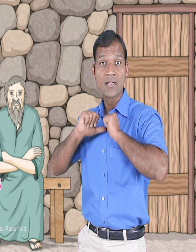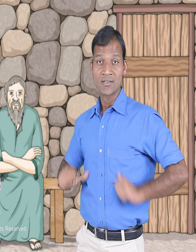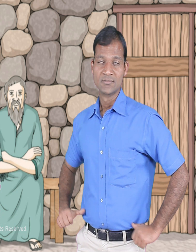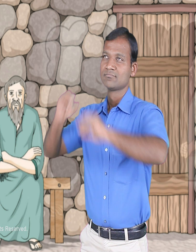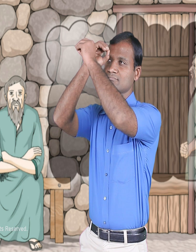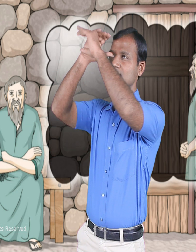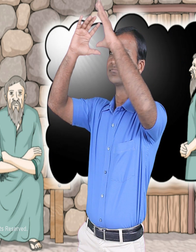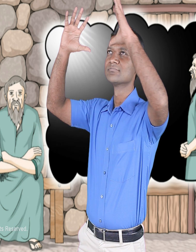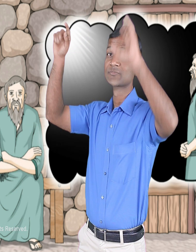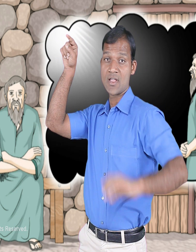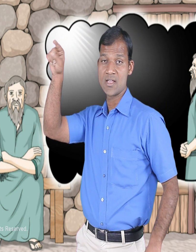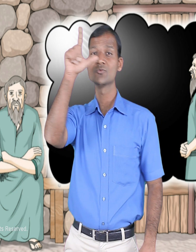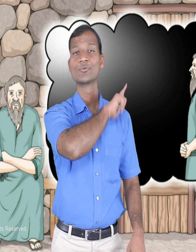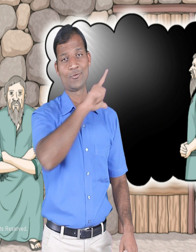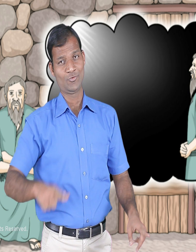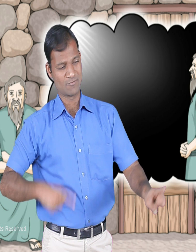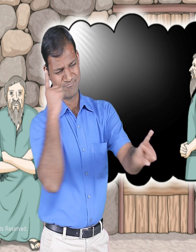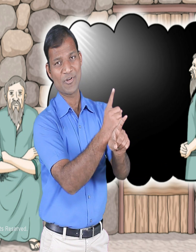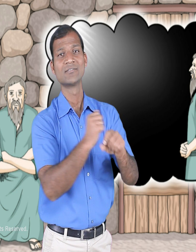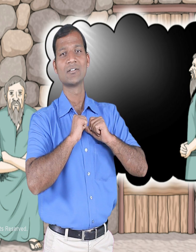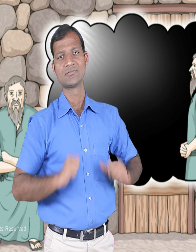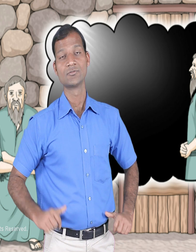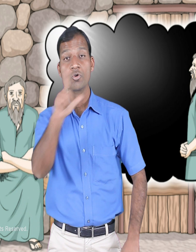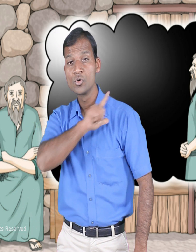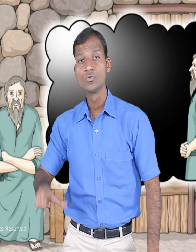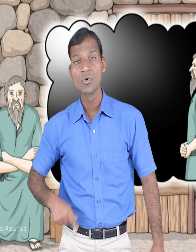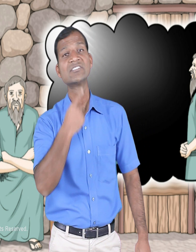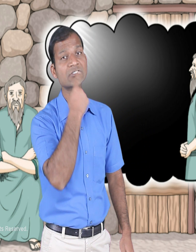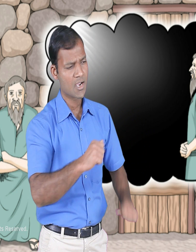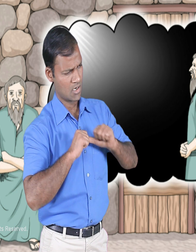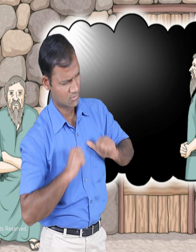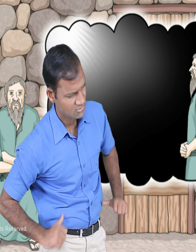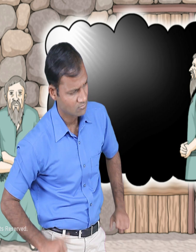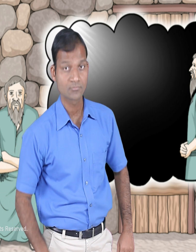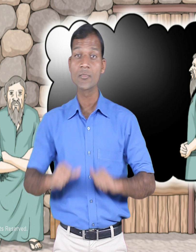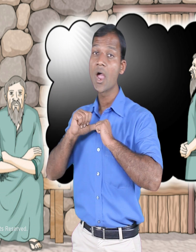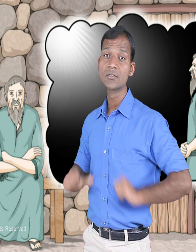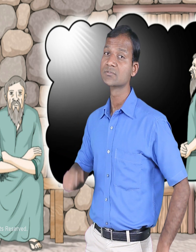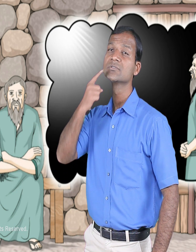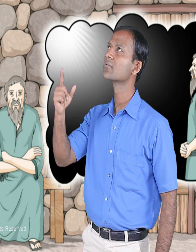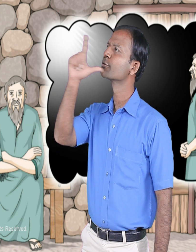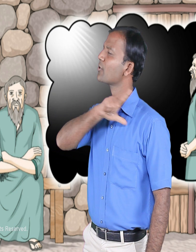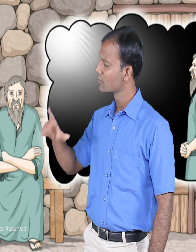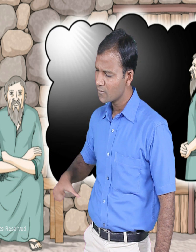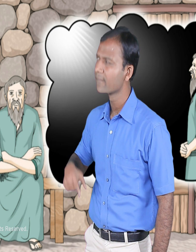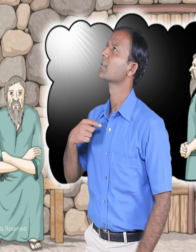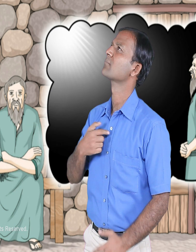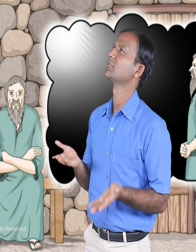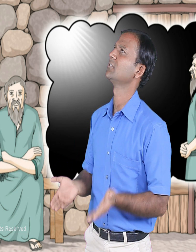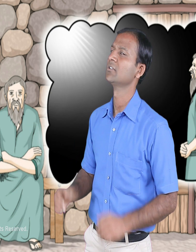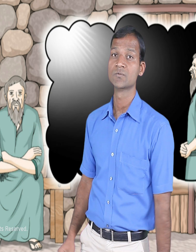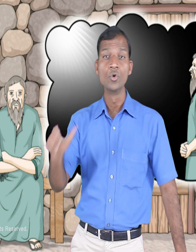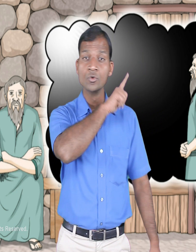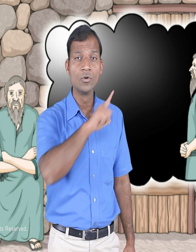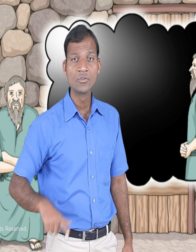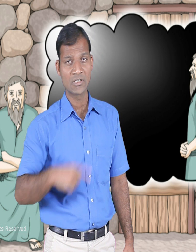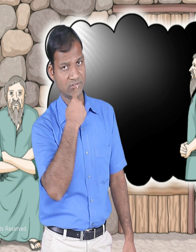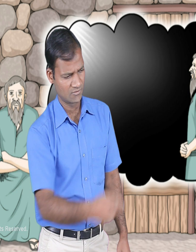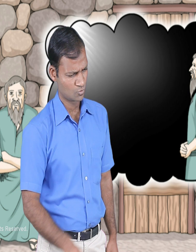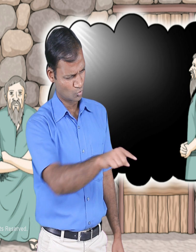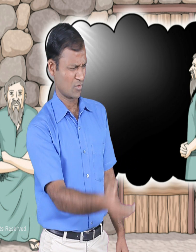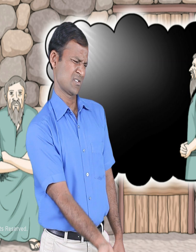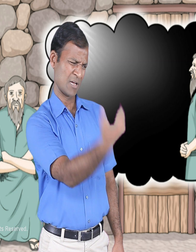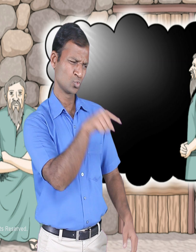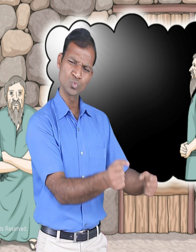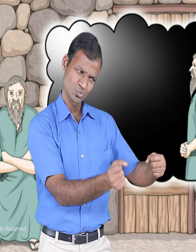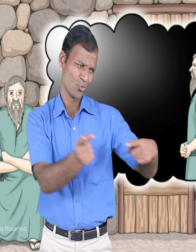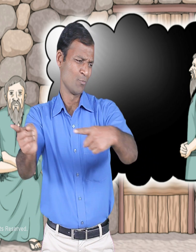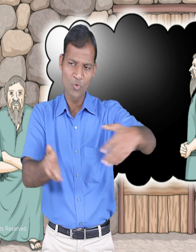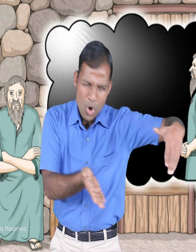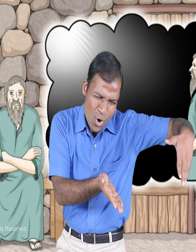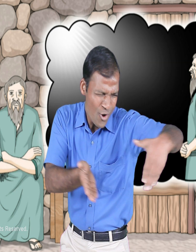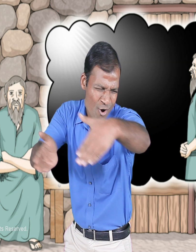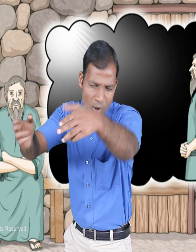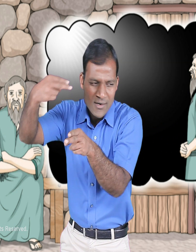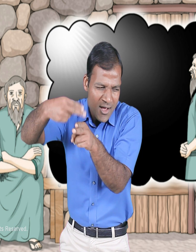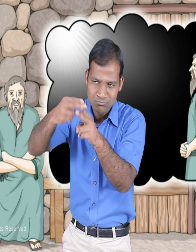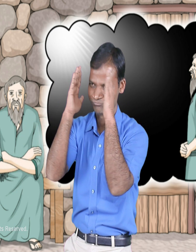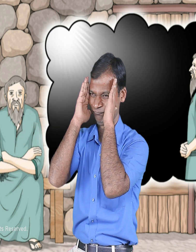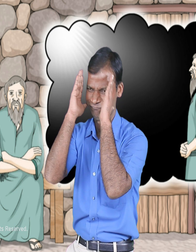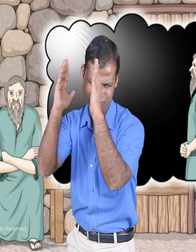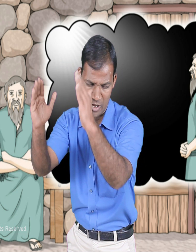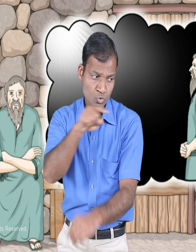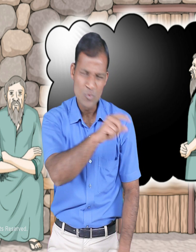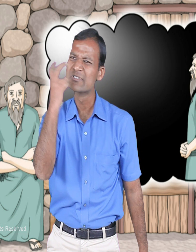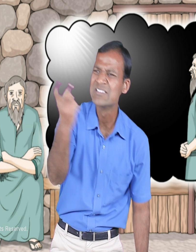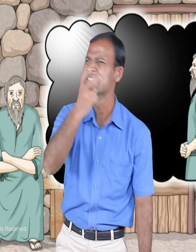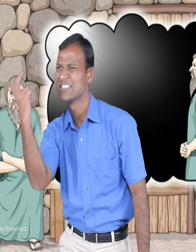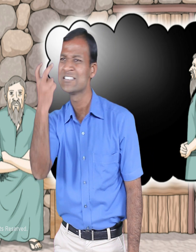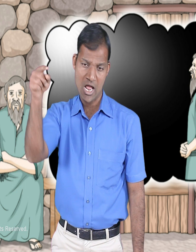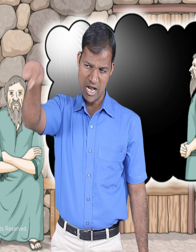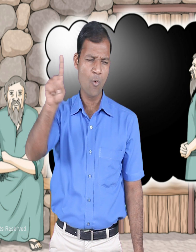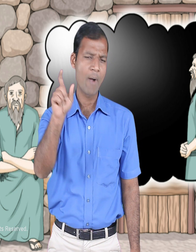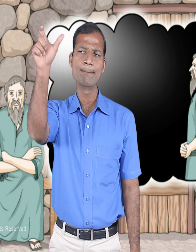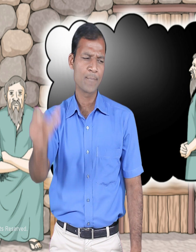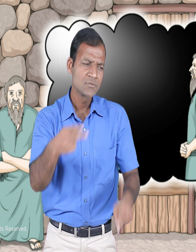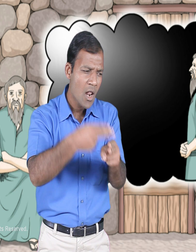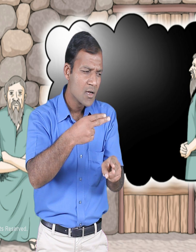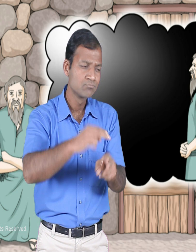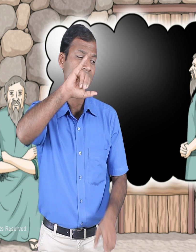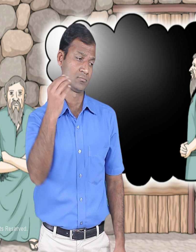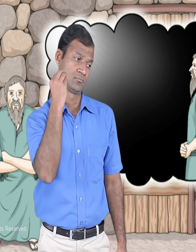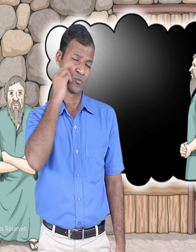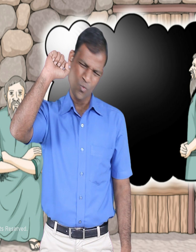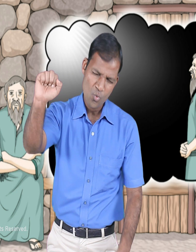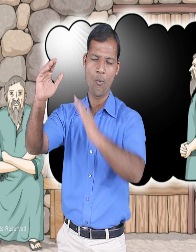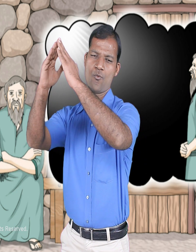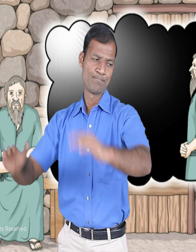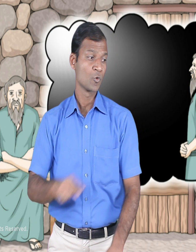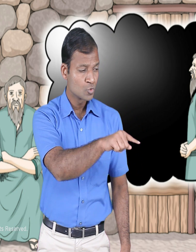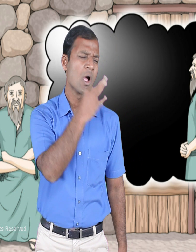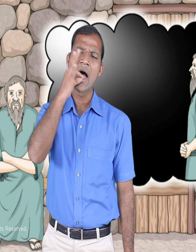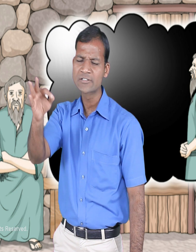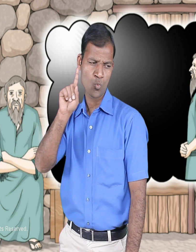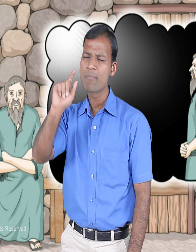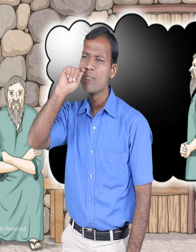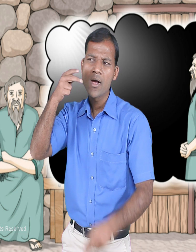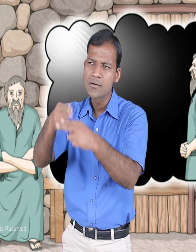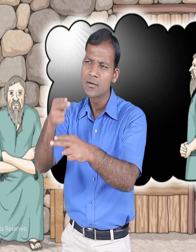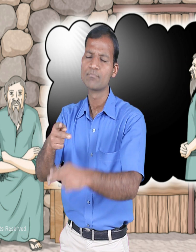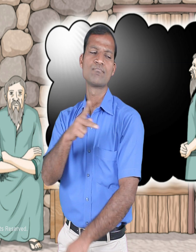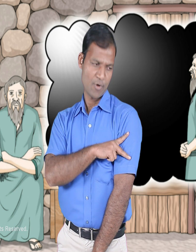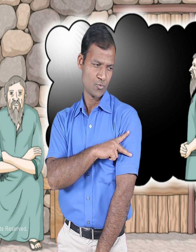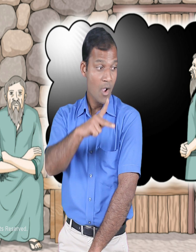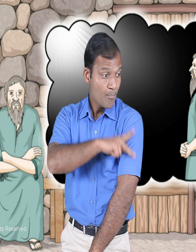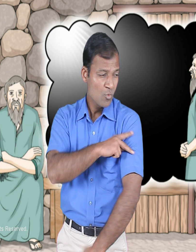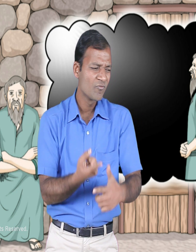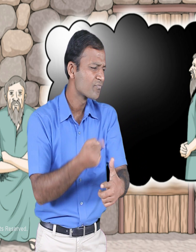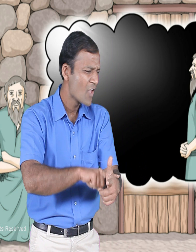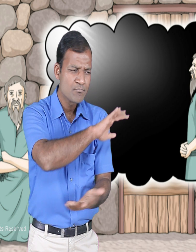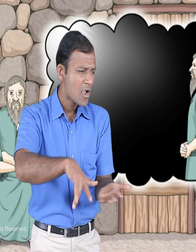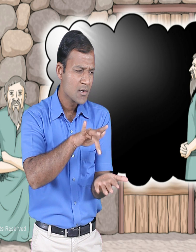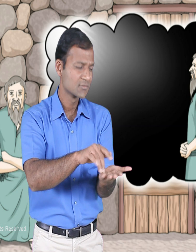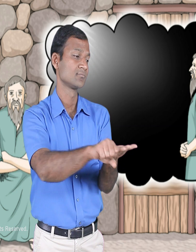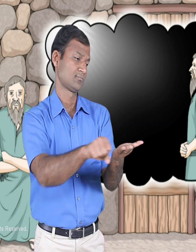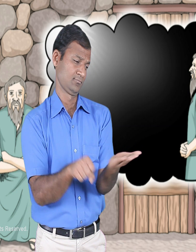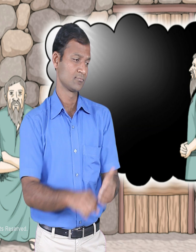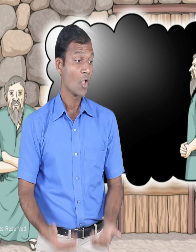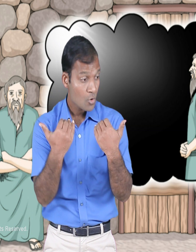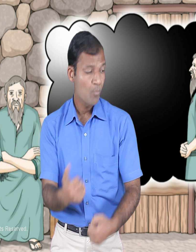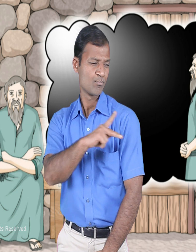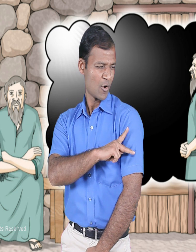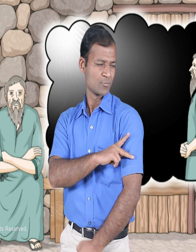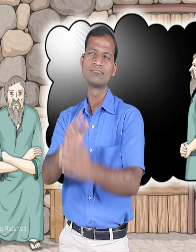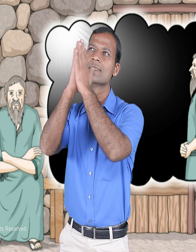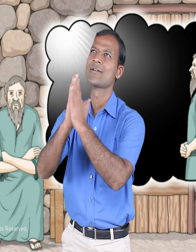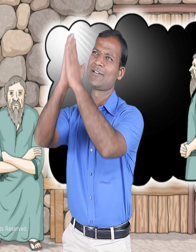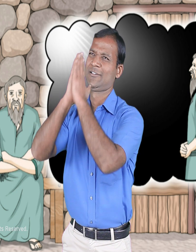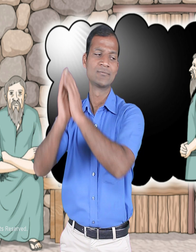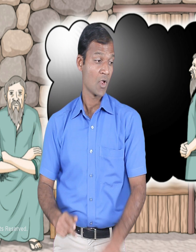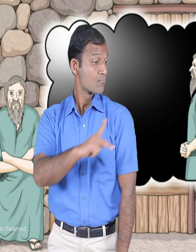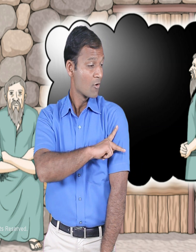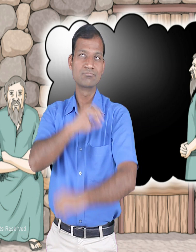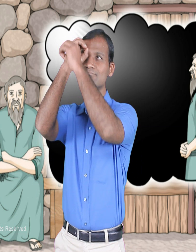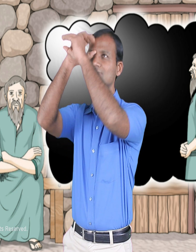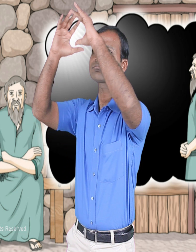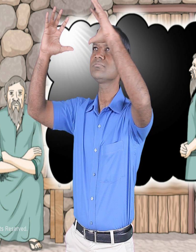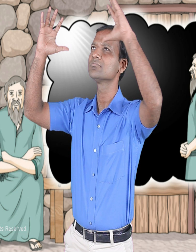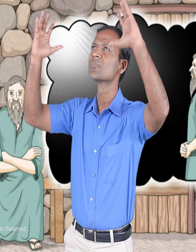The Lord spoke to him in a vision, “Ananias!” “Here I am, Lord,” he answered. “Get up!” the Lord told him. “Go to the house of Judas on Straight Street and ask for a man from Tarsus named Saul, for he is praying.